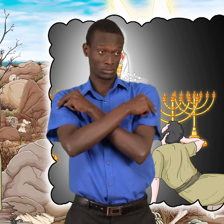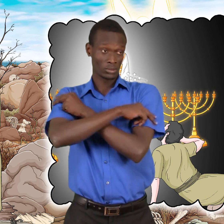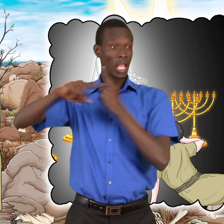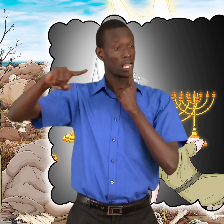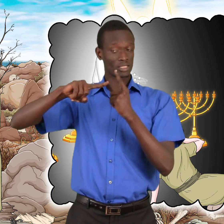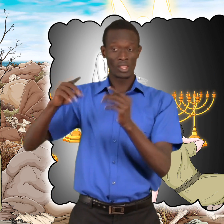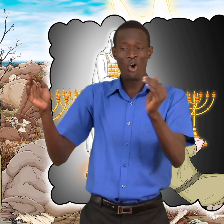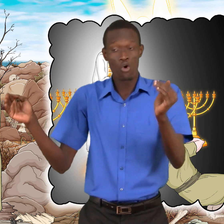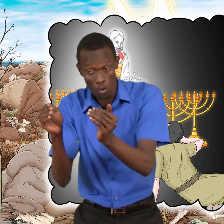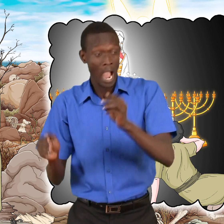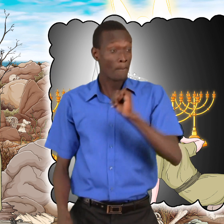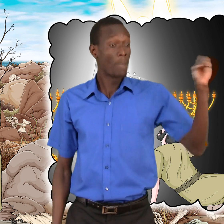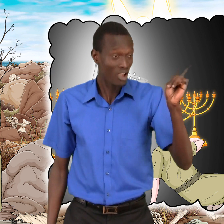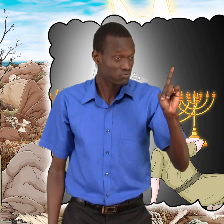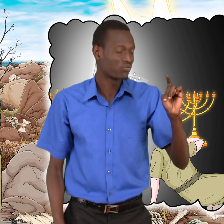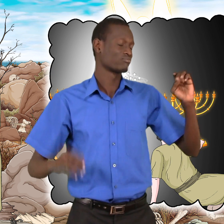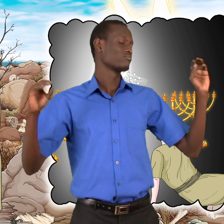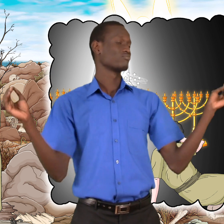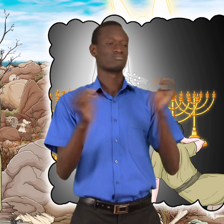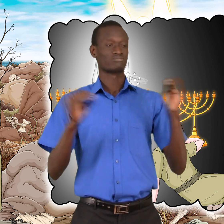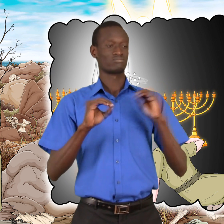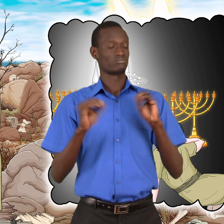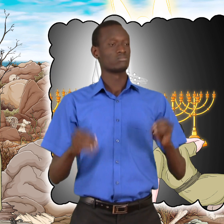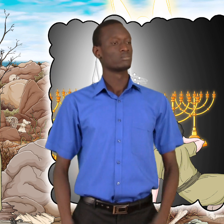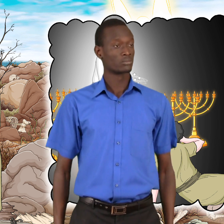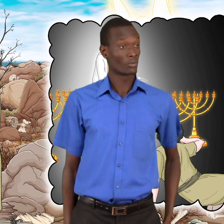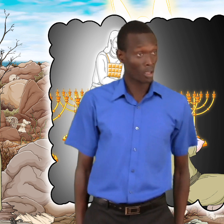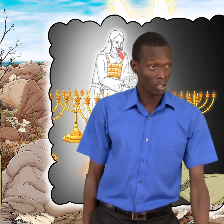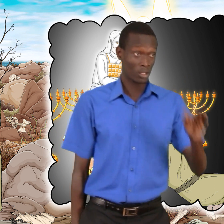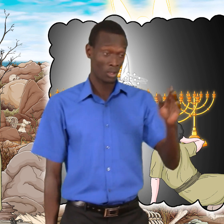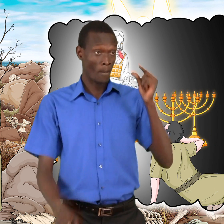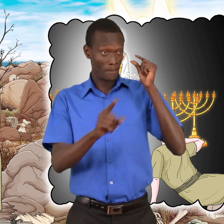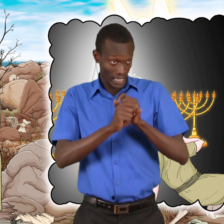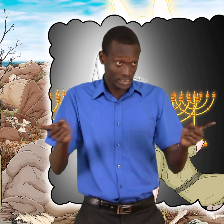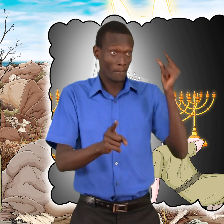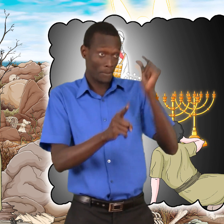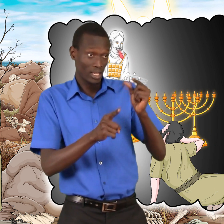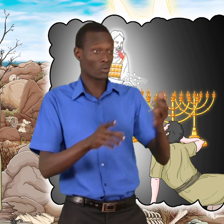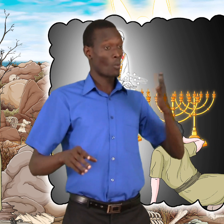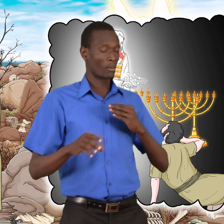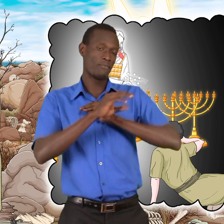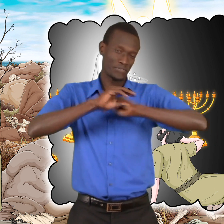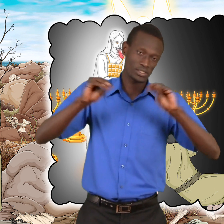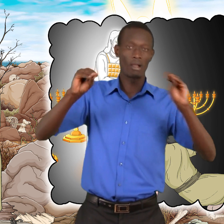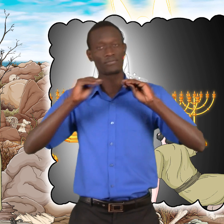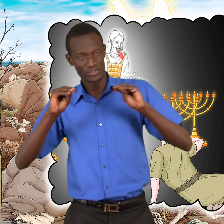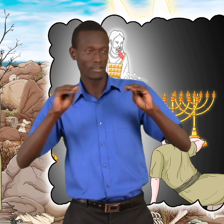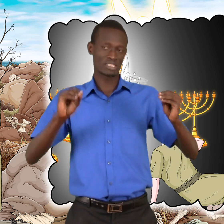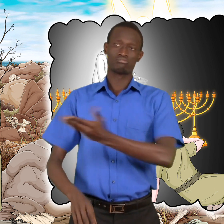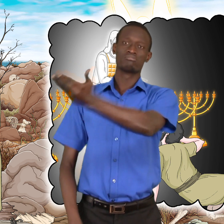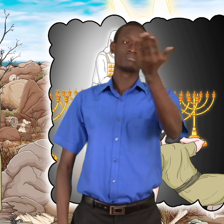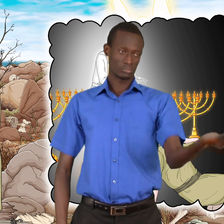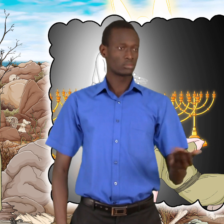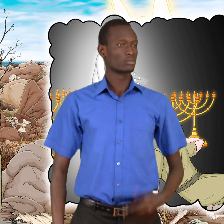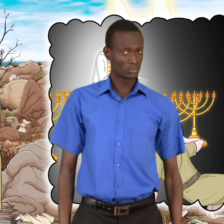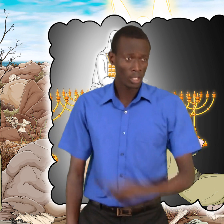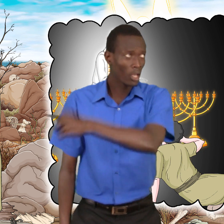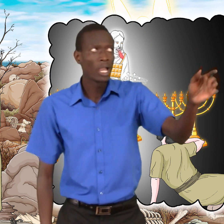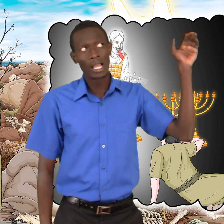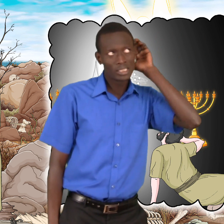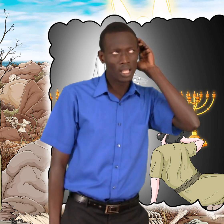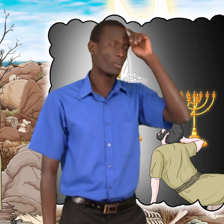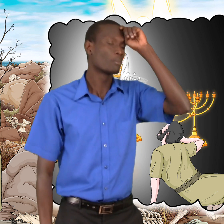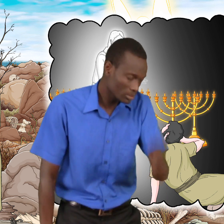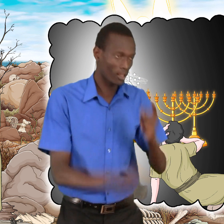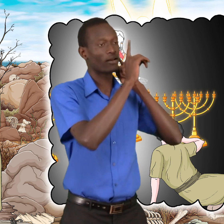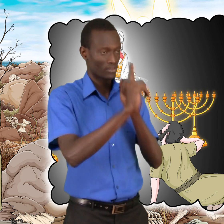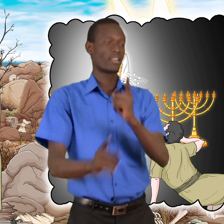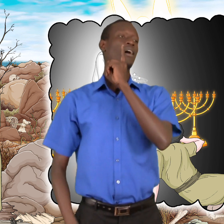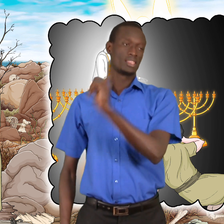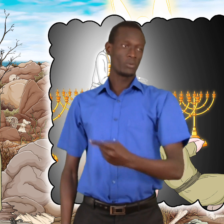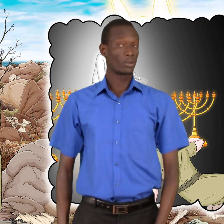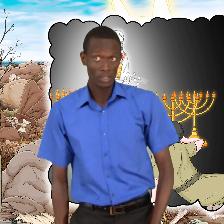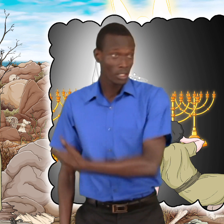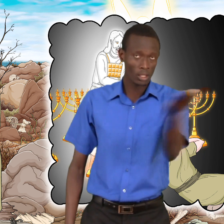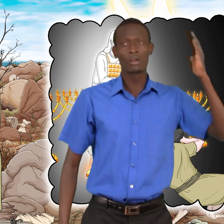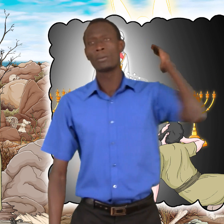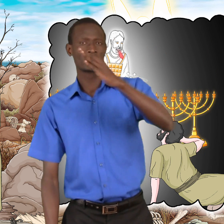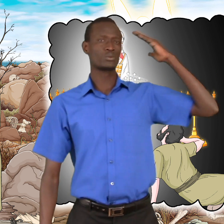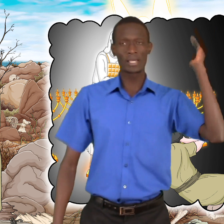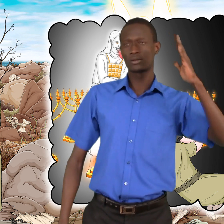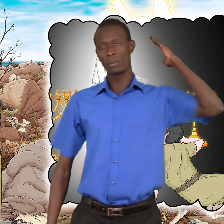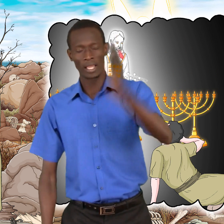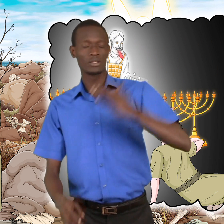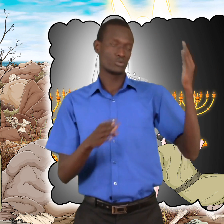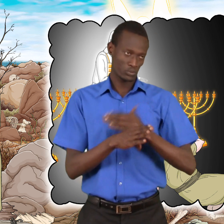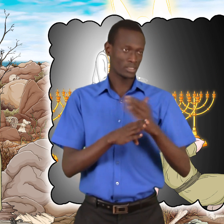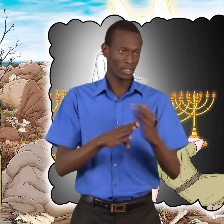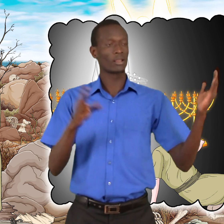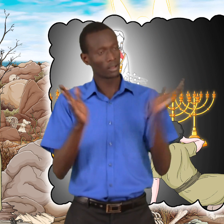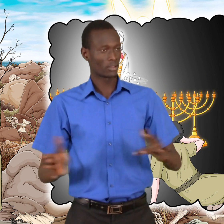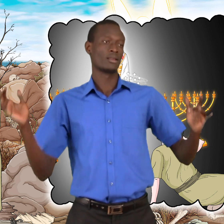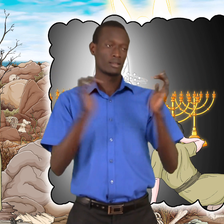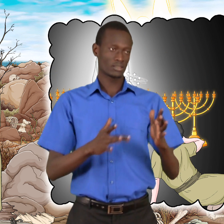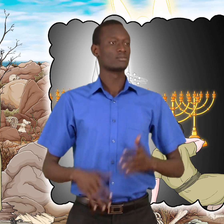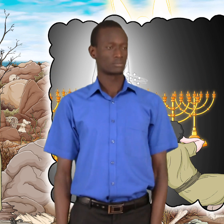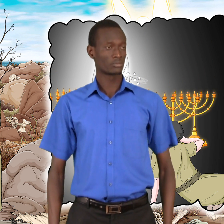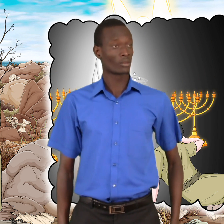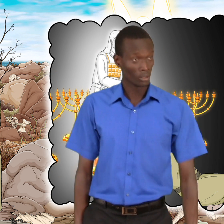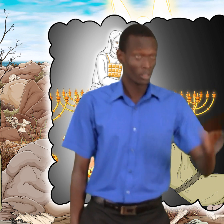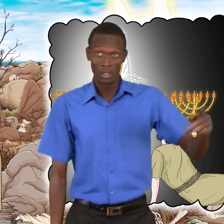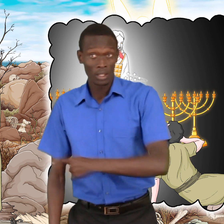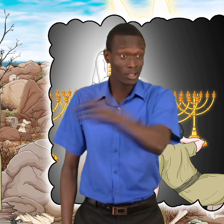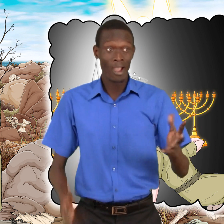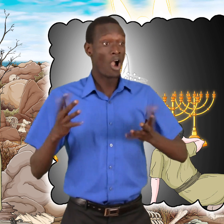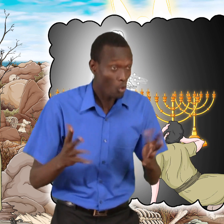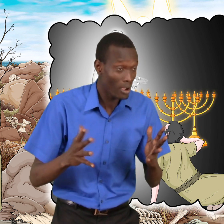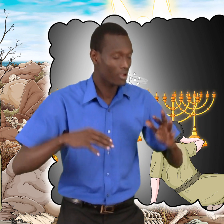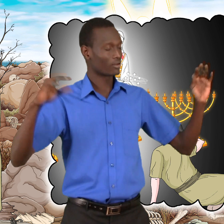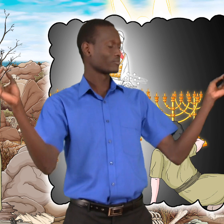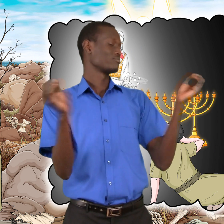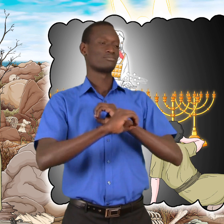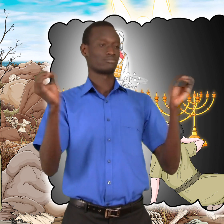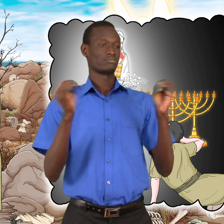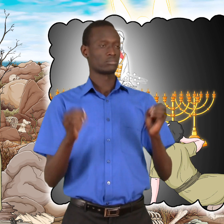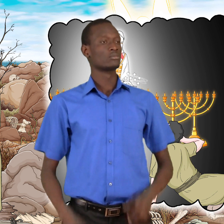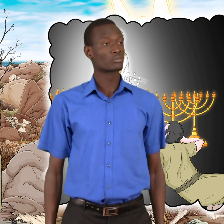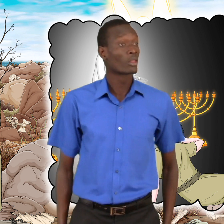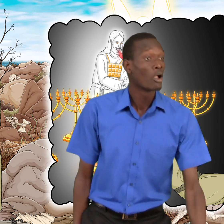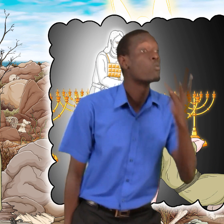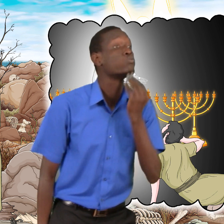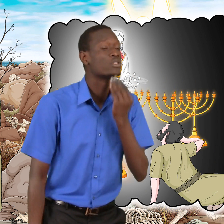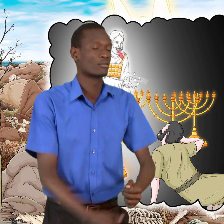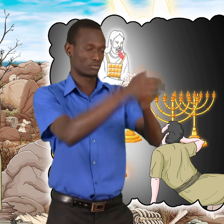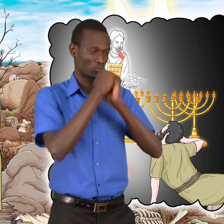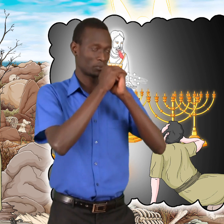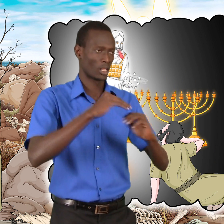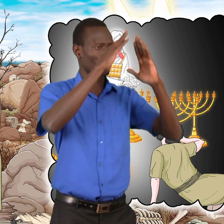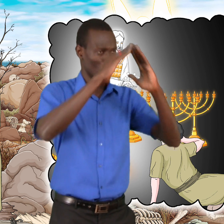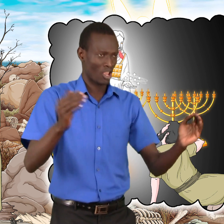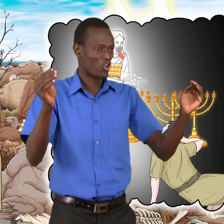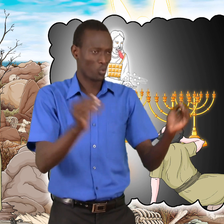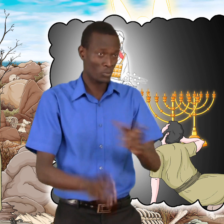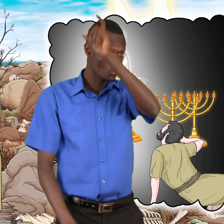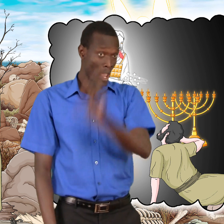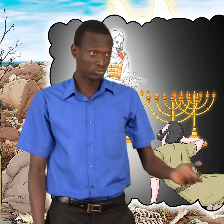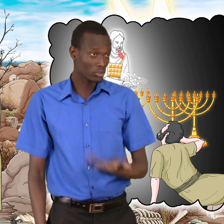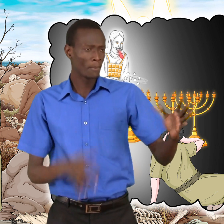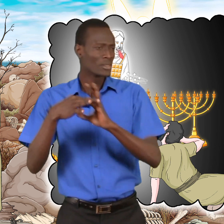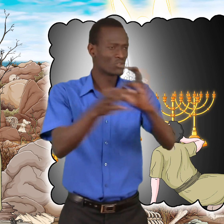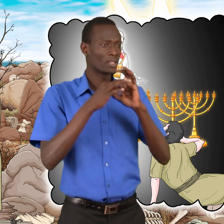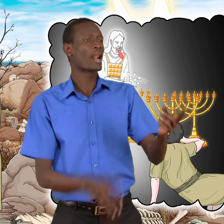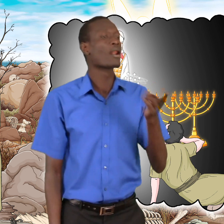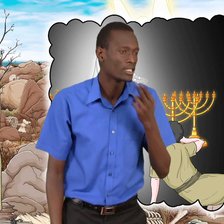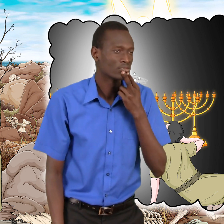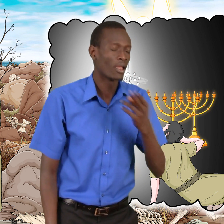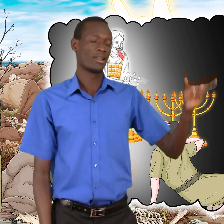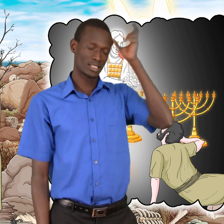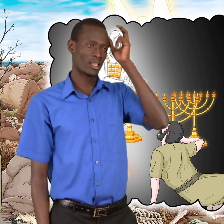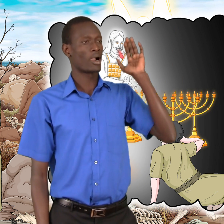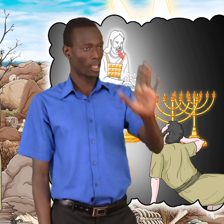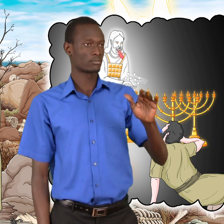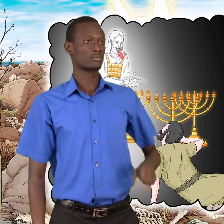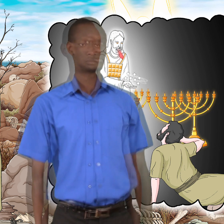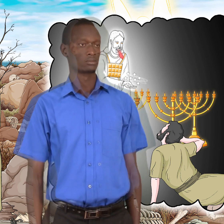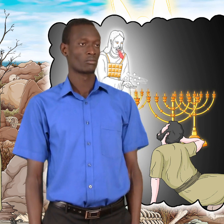For you have only a little strength, yet you have kept My word and have not denied My name.